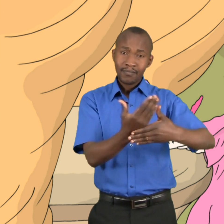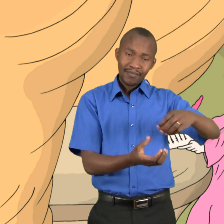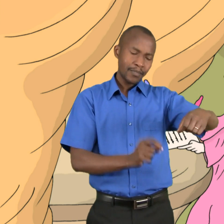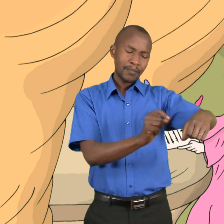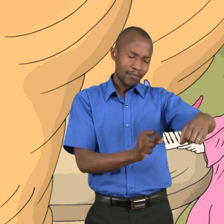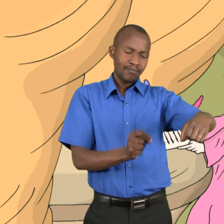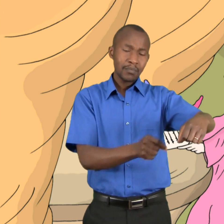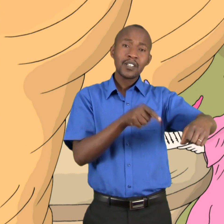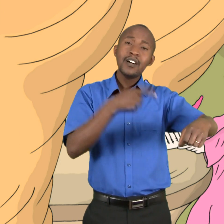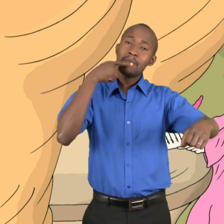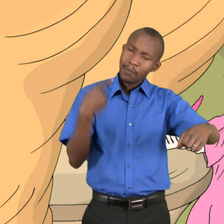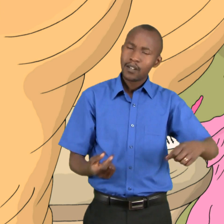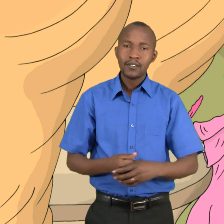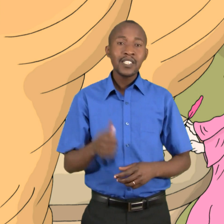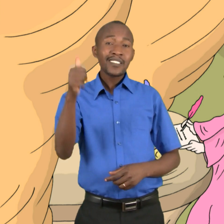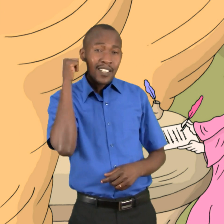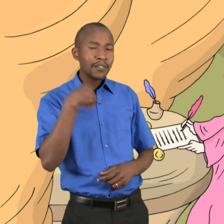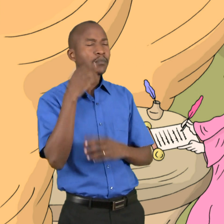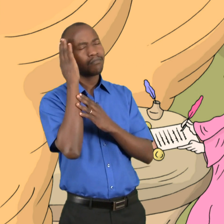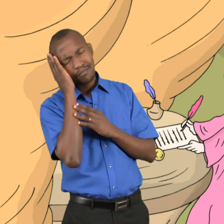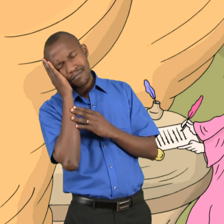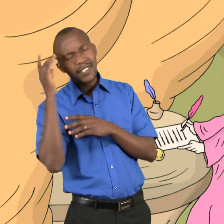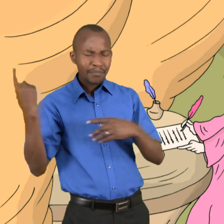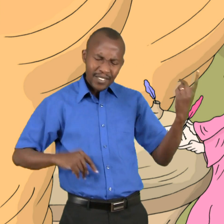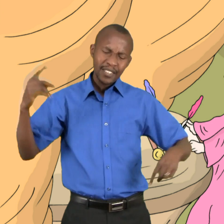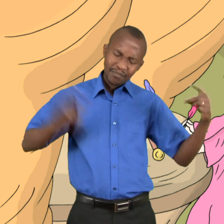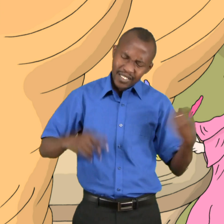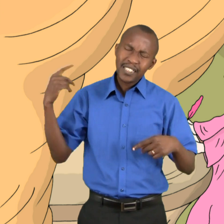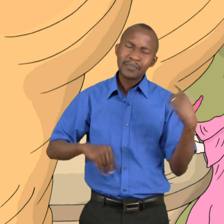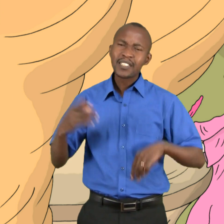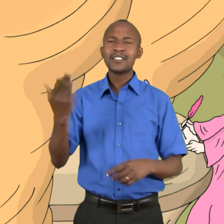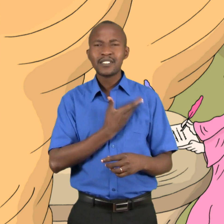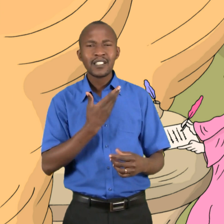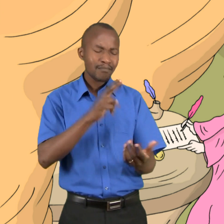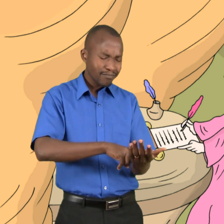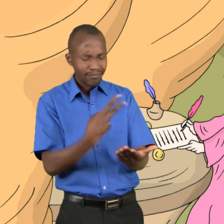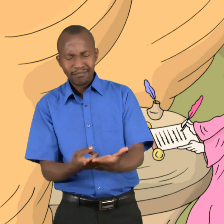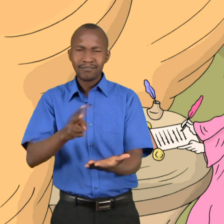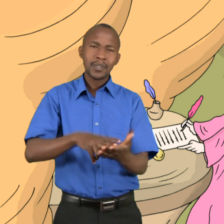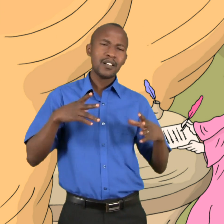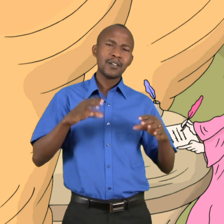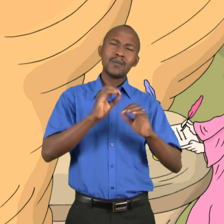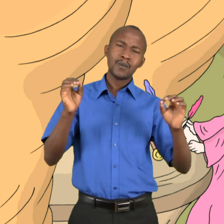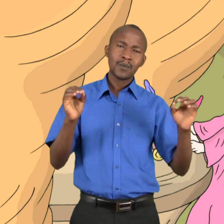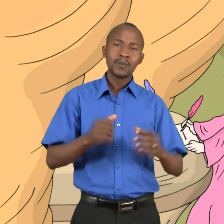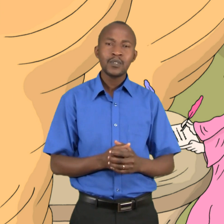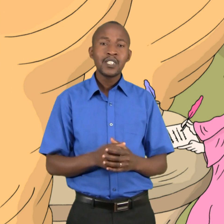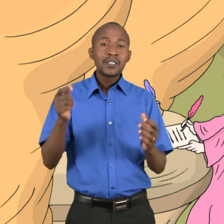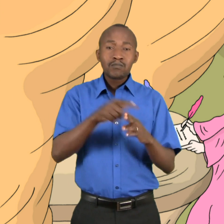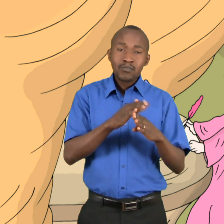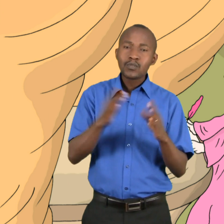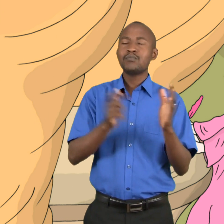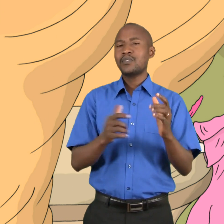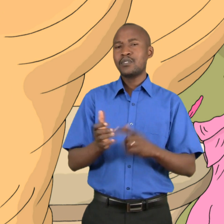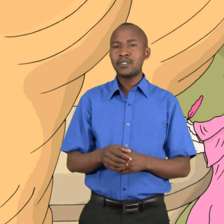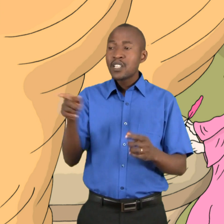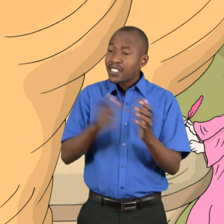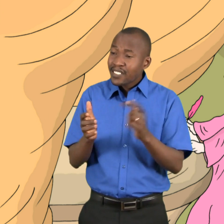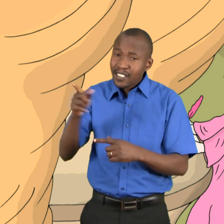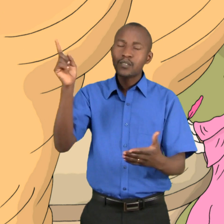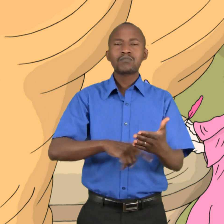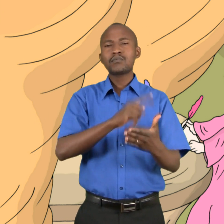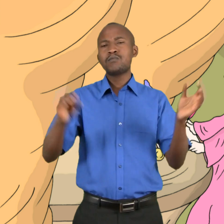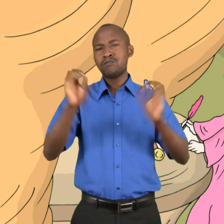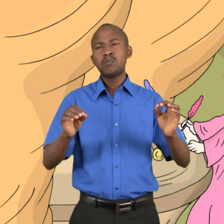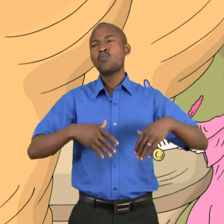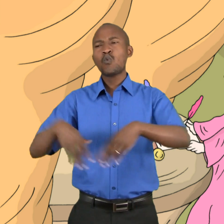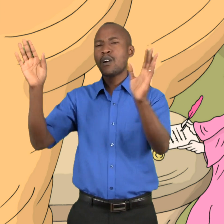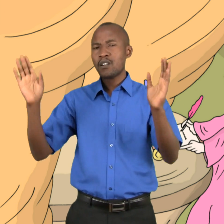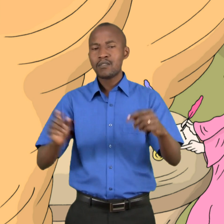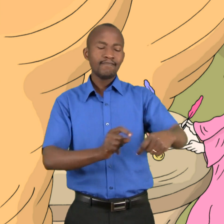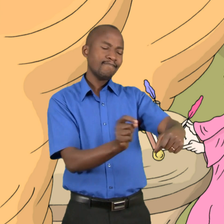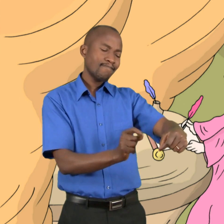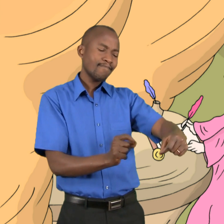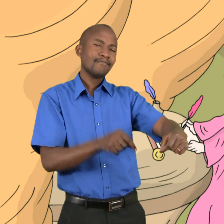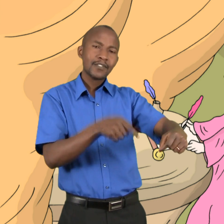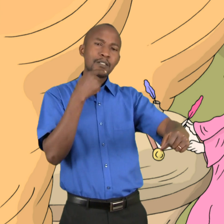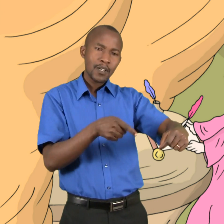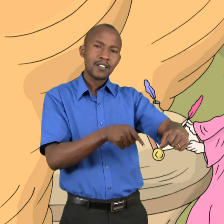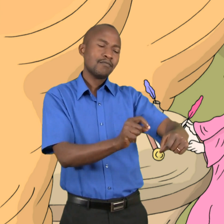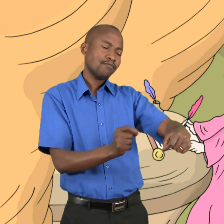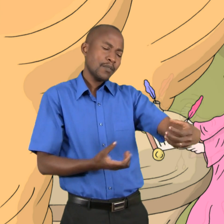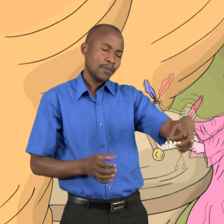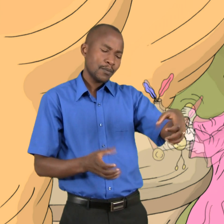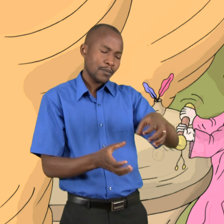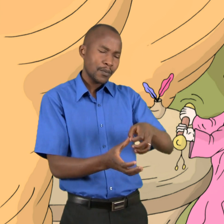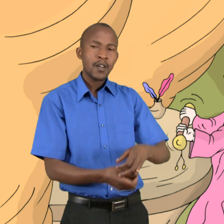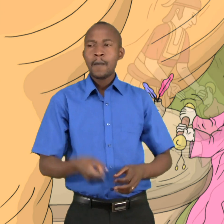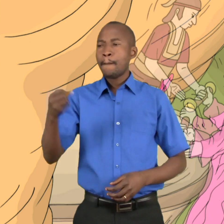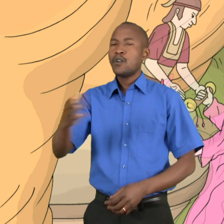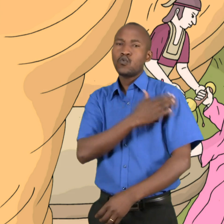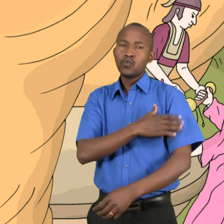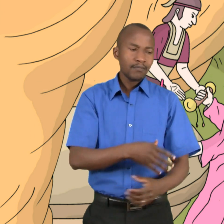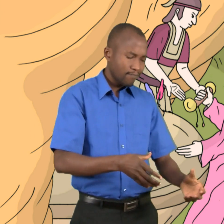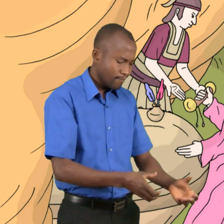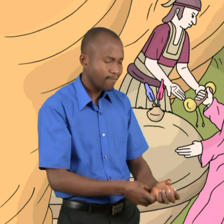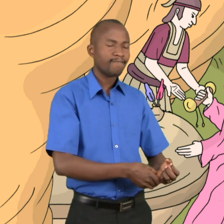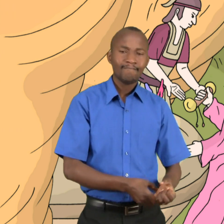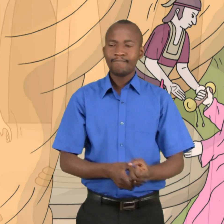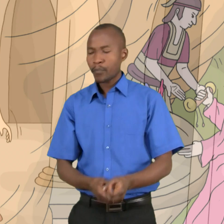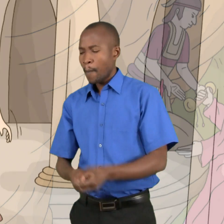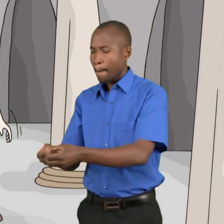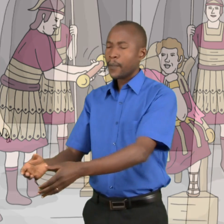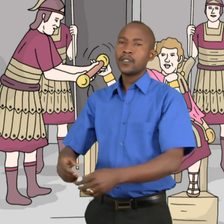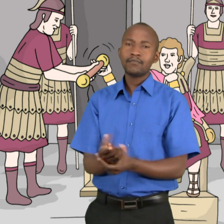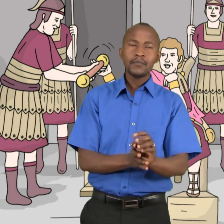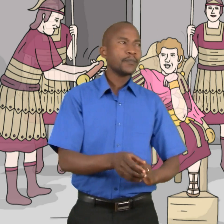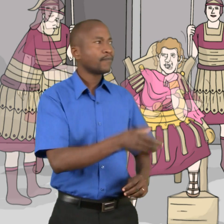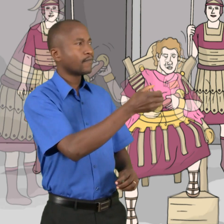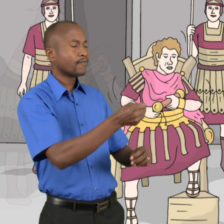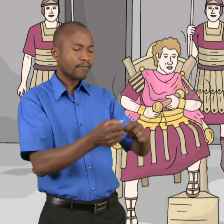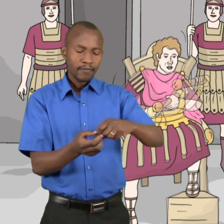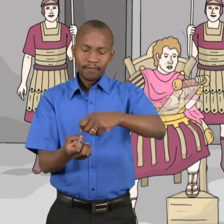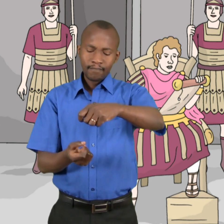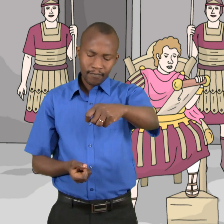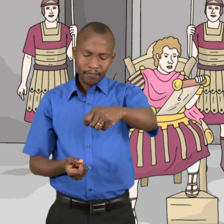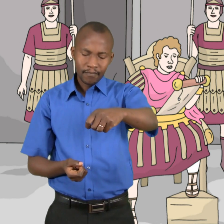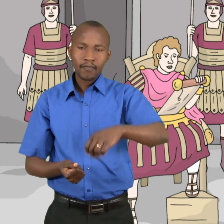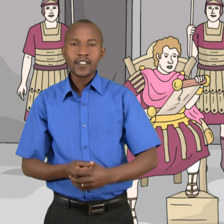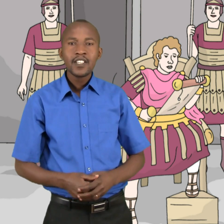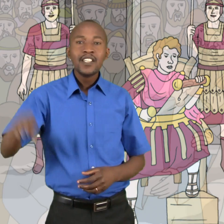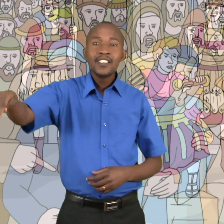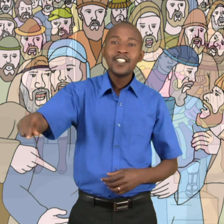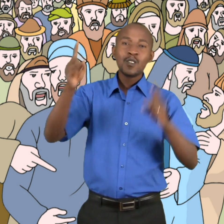While Pilate was sitting on the judgment seat, his wife sent him this message: “Have nothing to do with that innocent man, for I have suffered terribly in a dream today because of Him.”